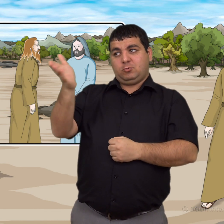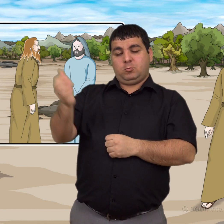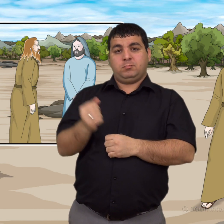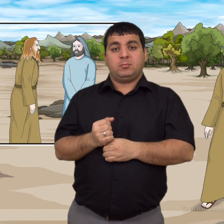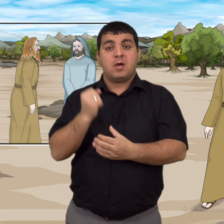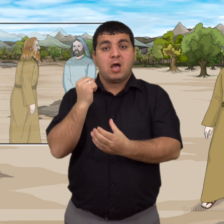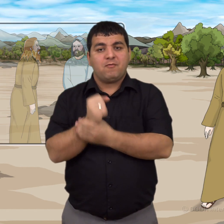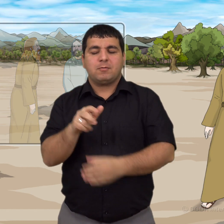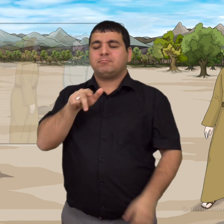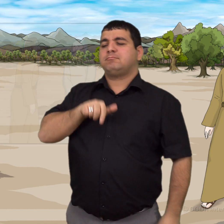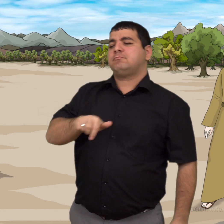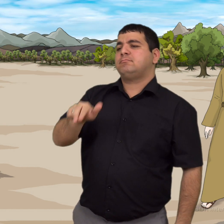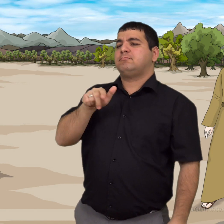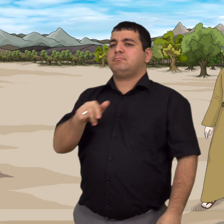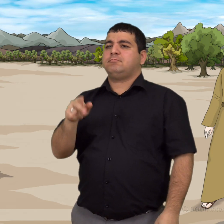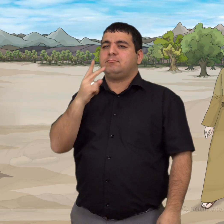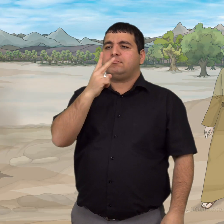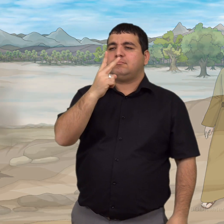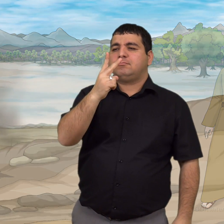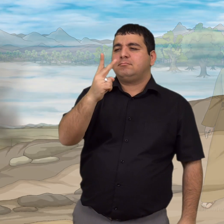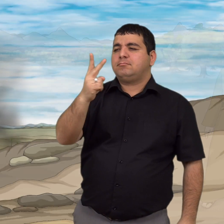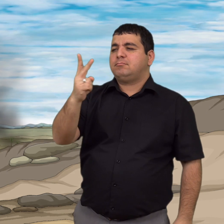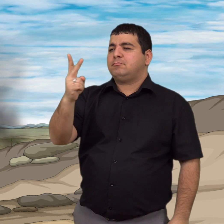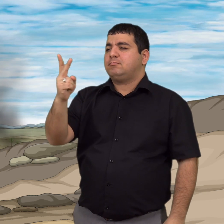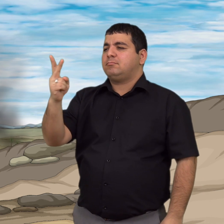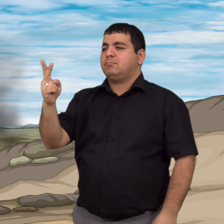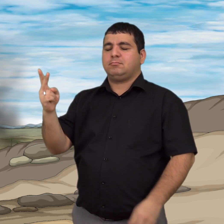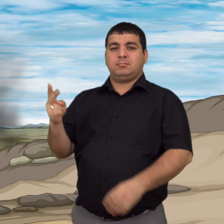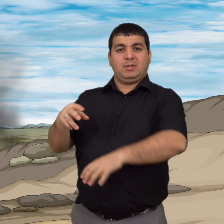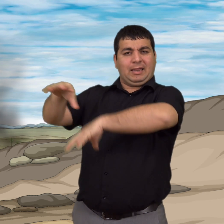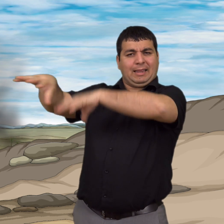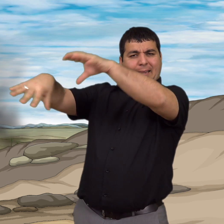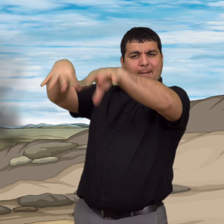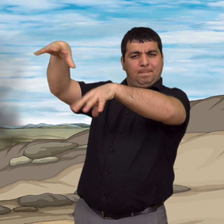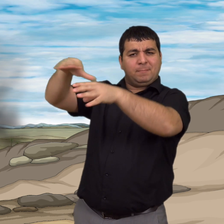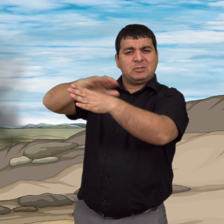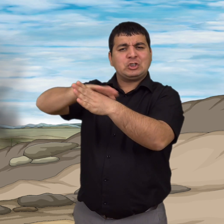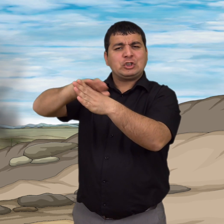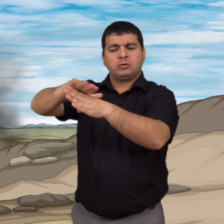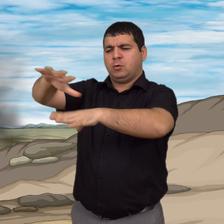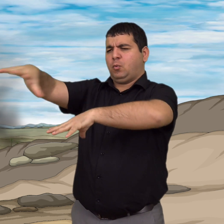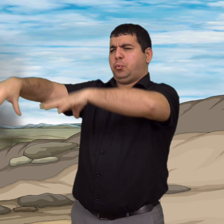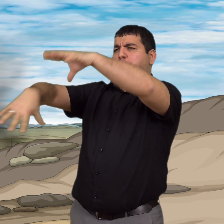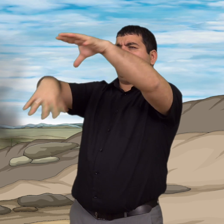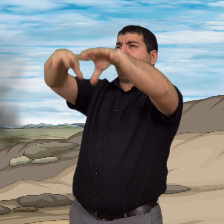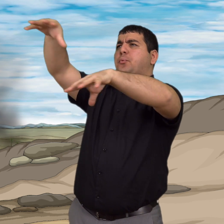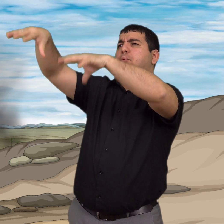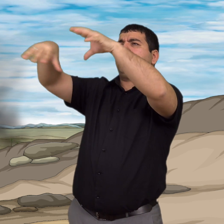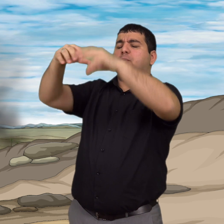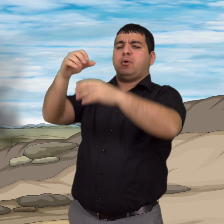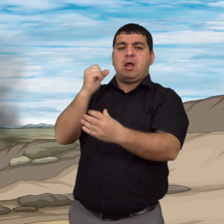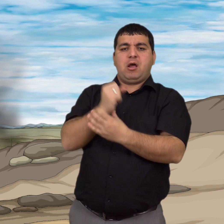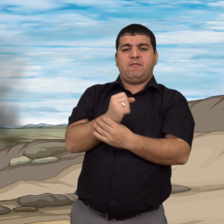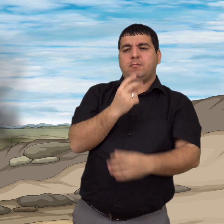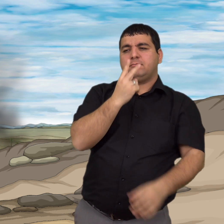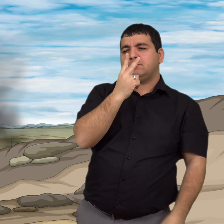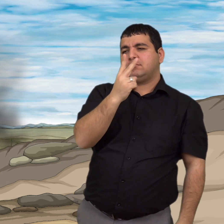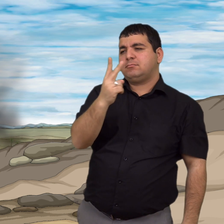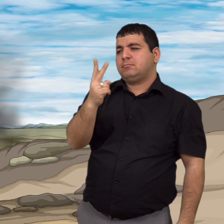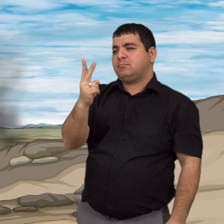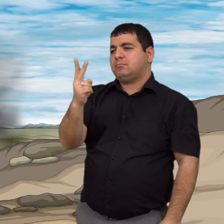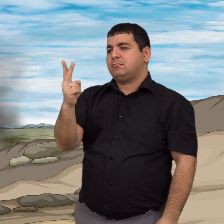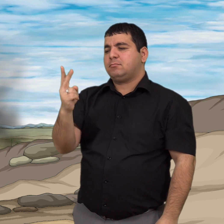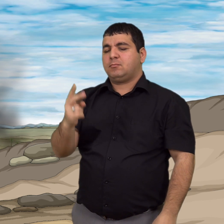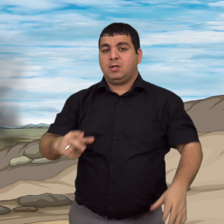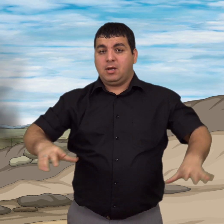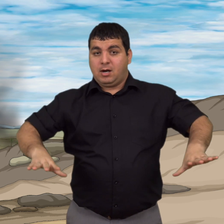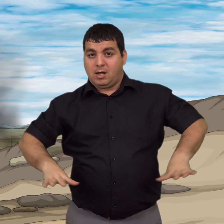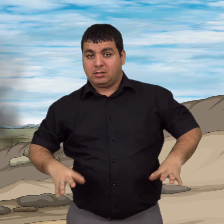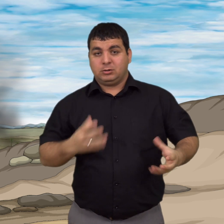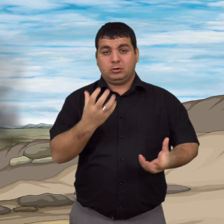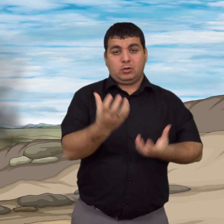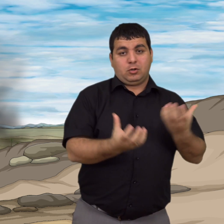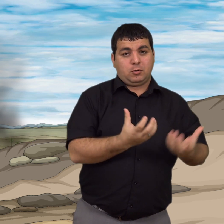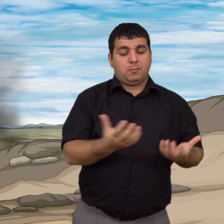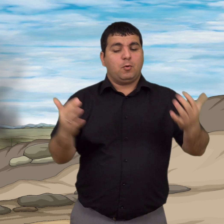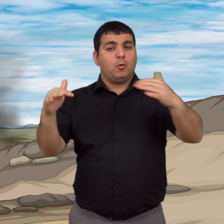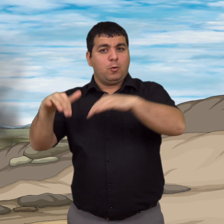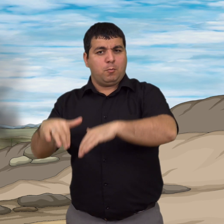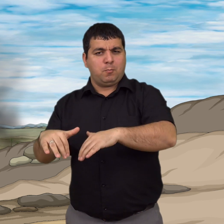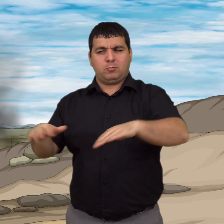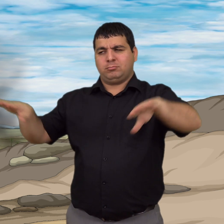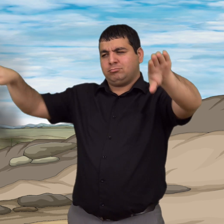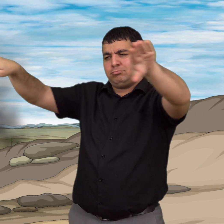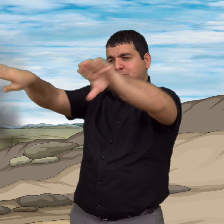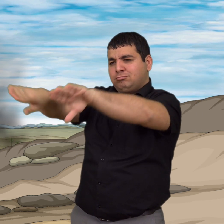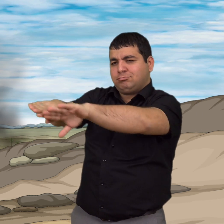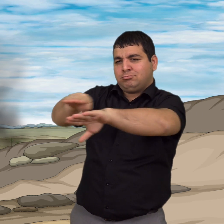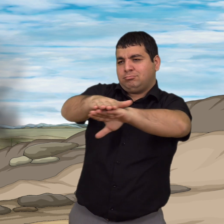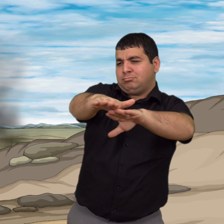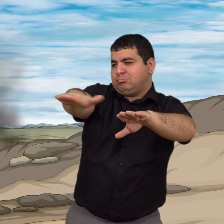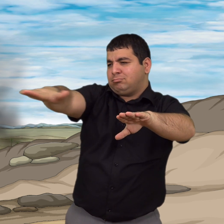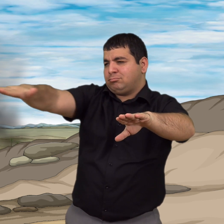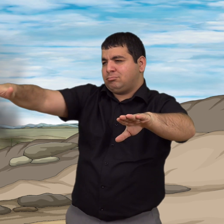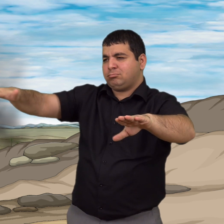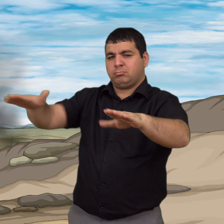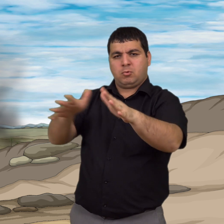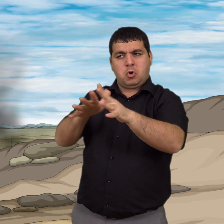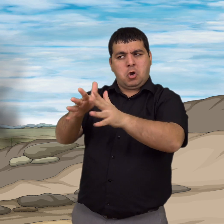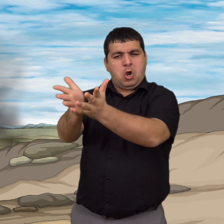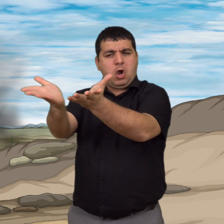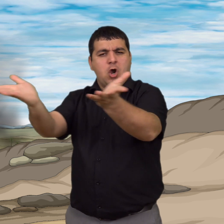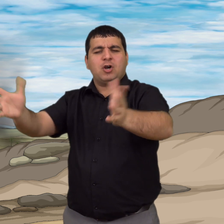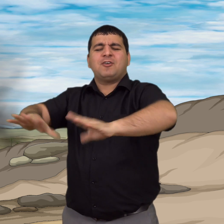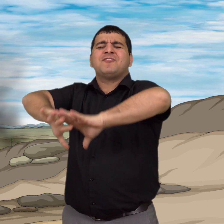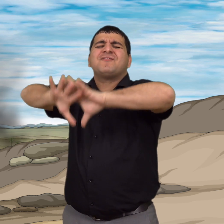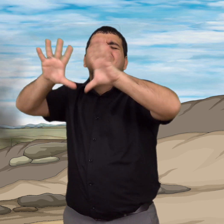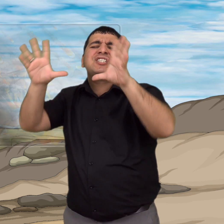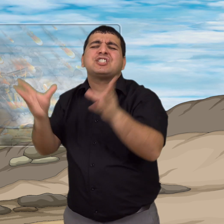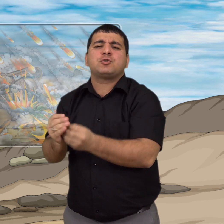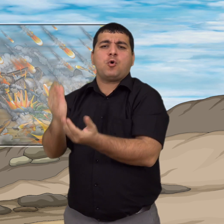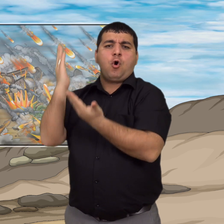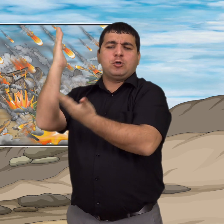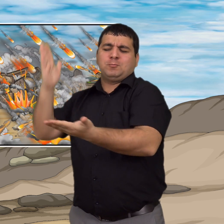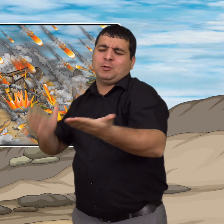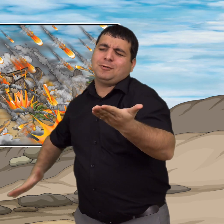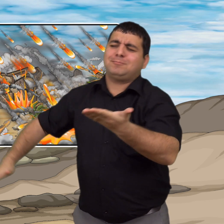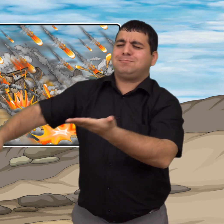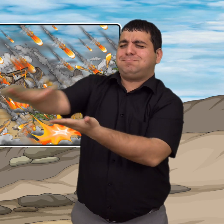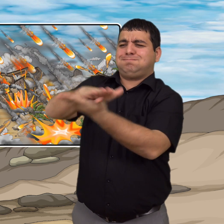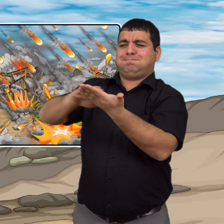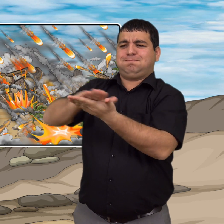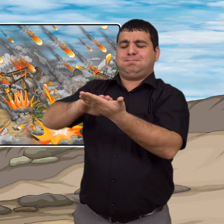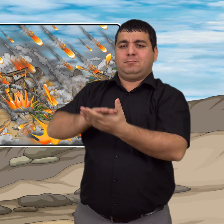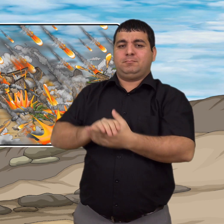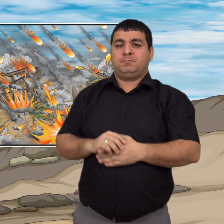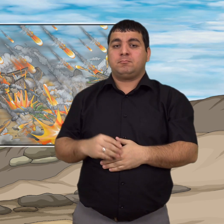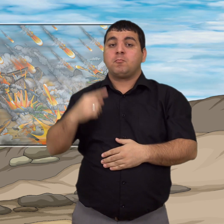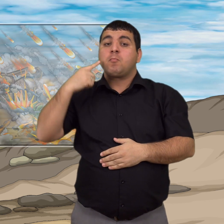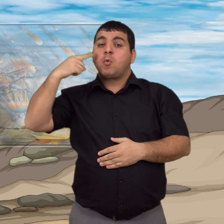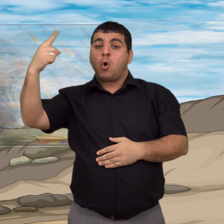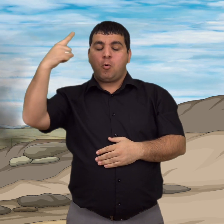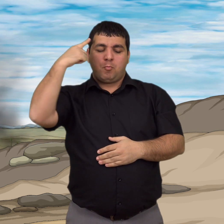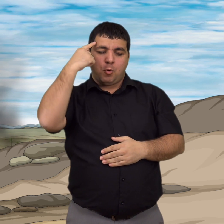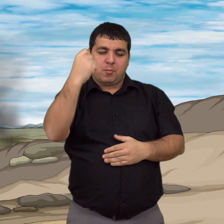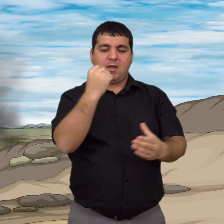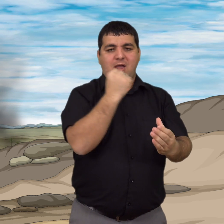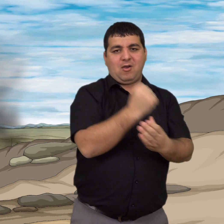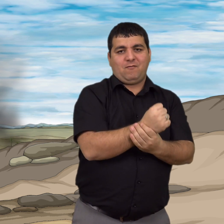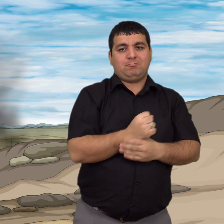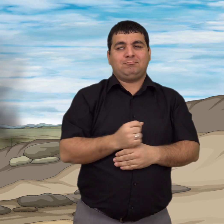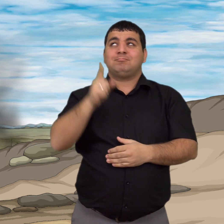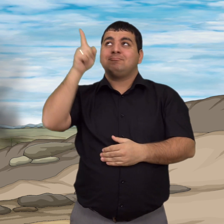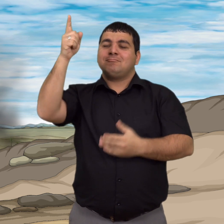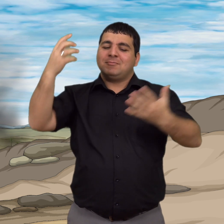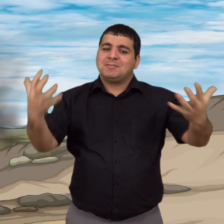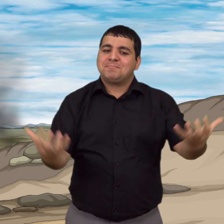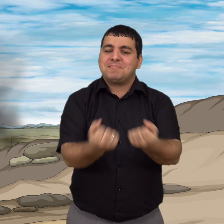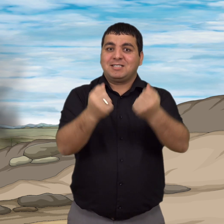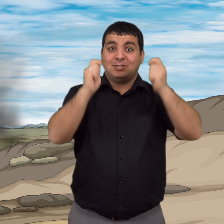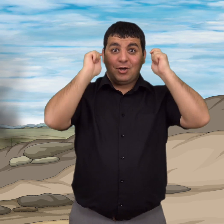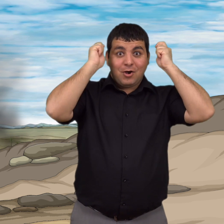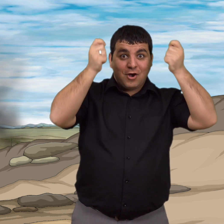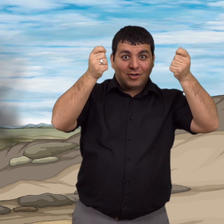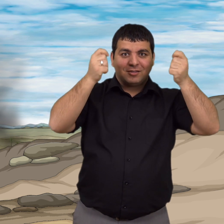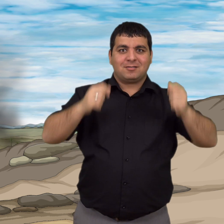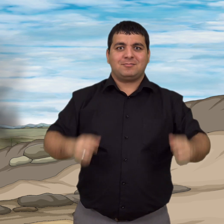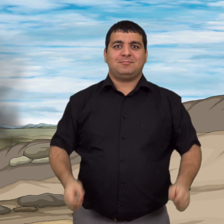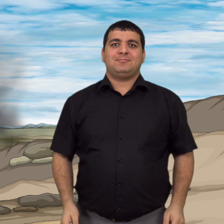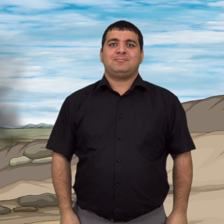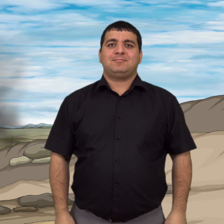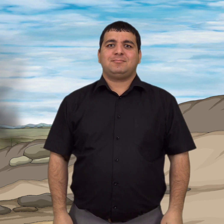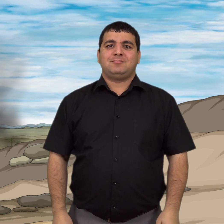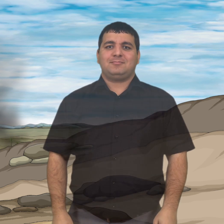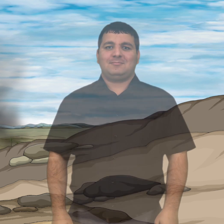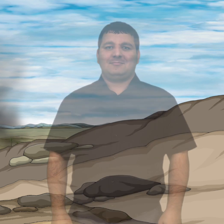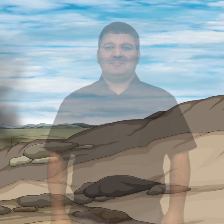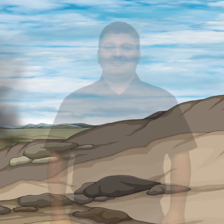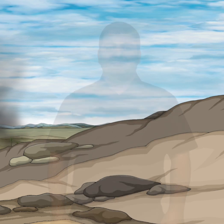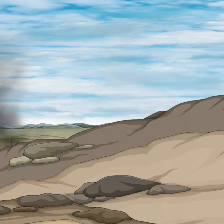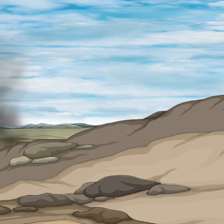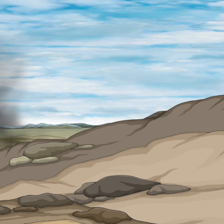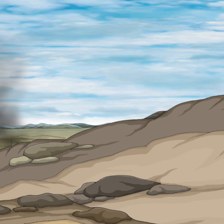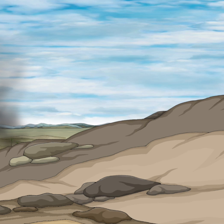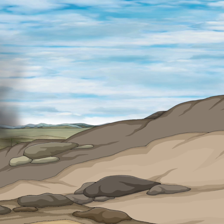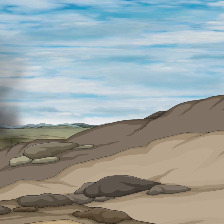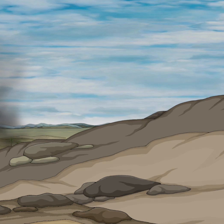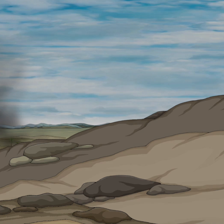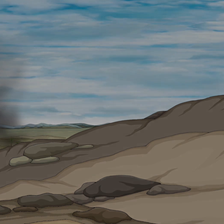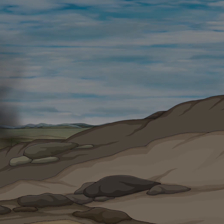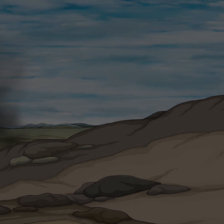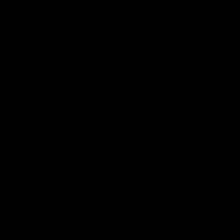He looked down toward Sodom and Gomorrah and all the land of the plain, and he saw the smoke rising from the land like smoke from a furnace. So when God destroyed the cities of the plain, He remembered Abraham, and He brought Lot out of the catastrophe that destroyed the cities where he had lived.